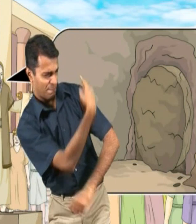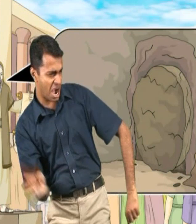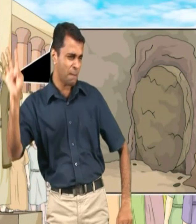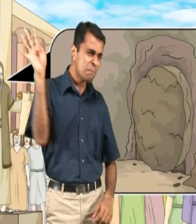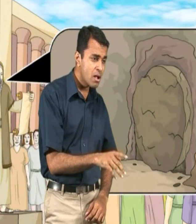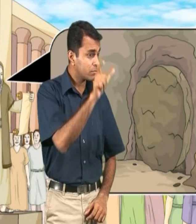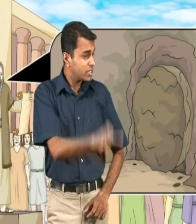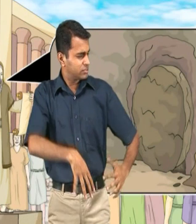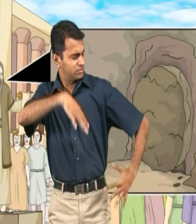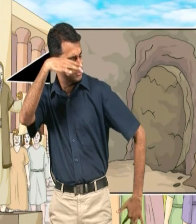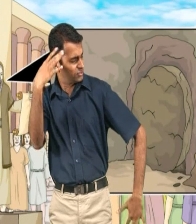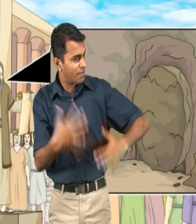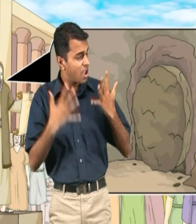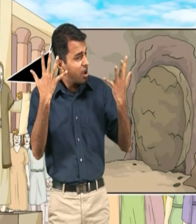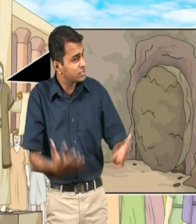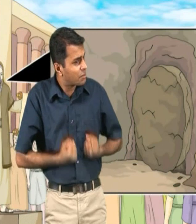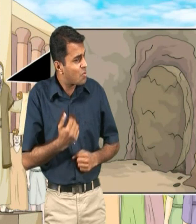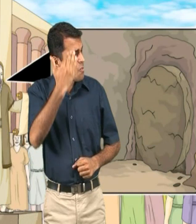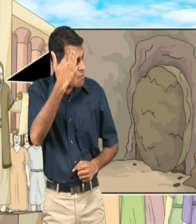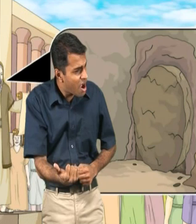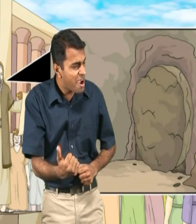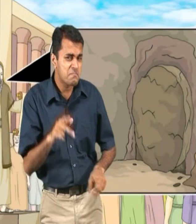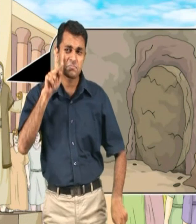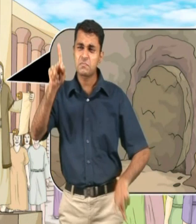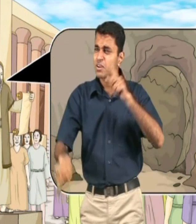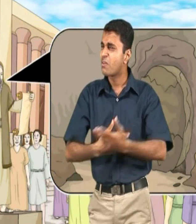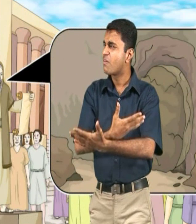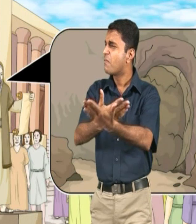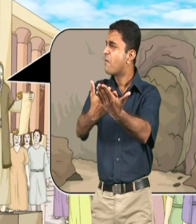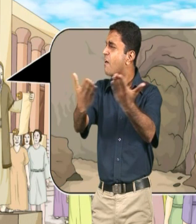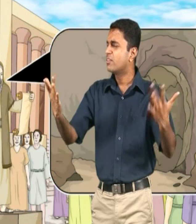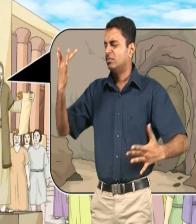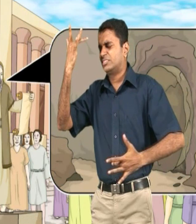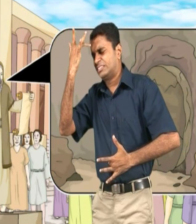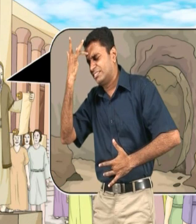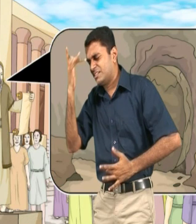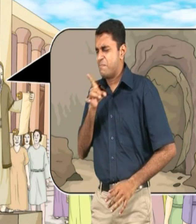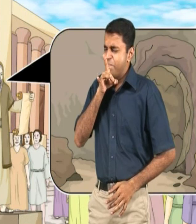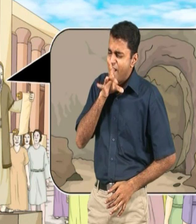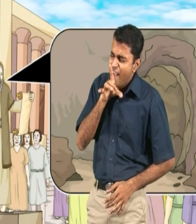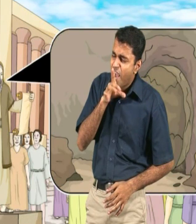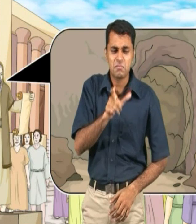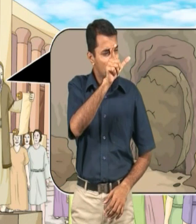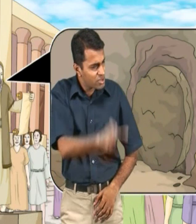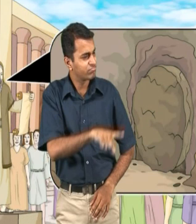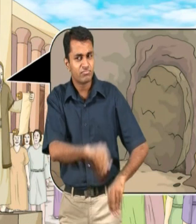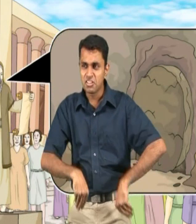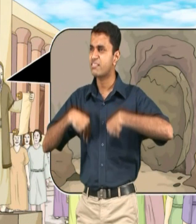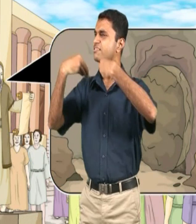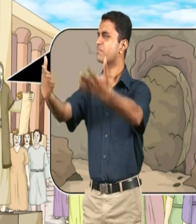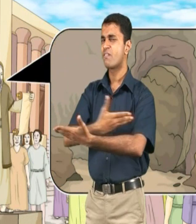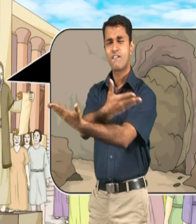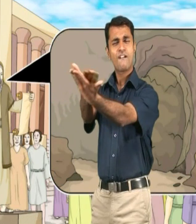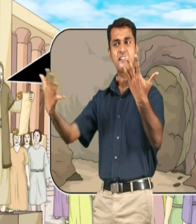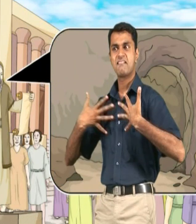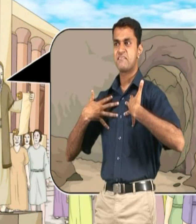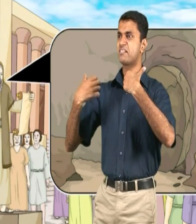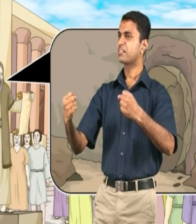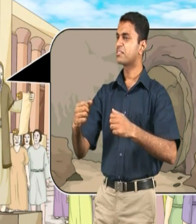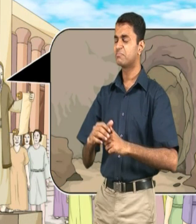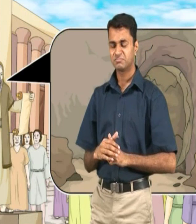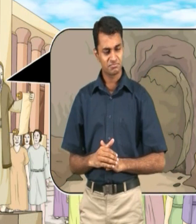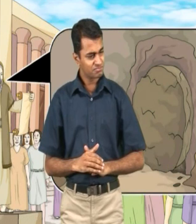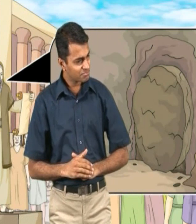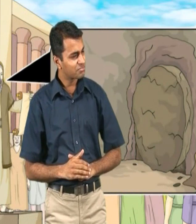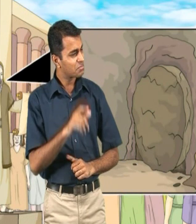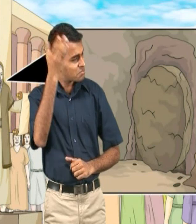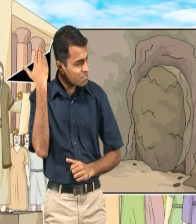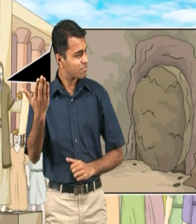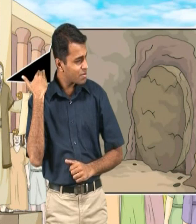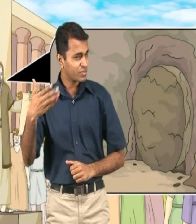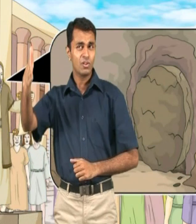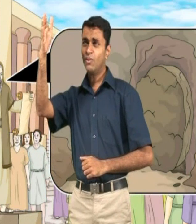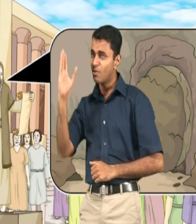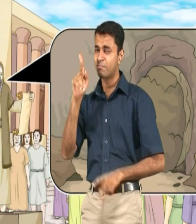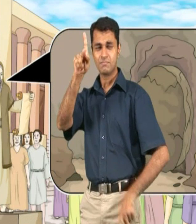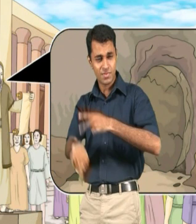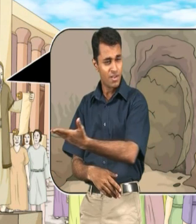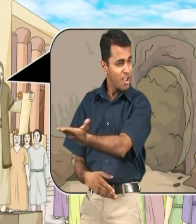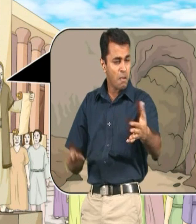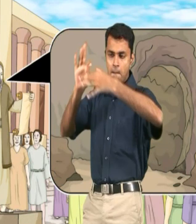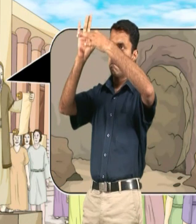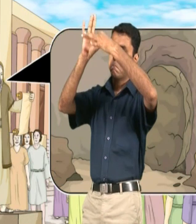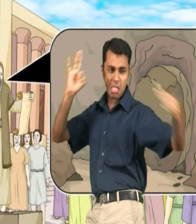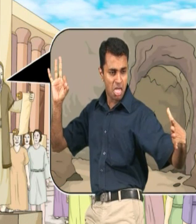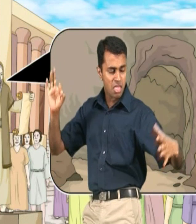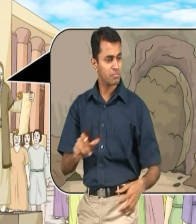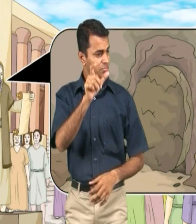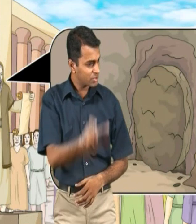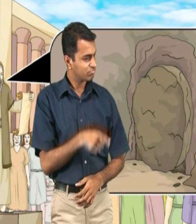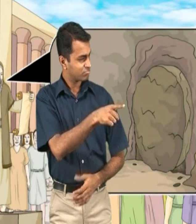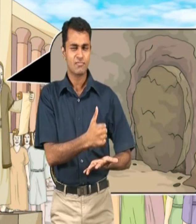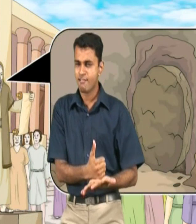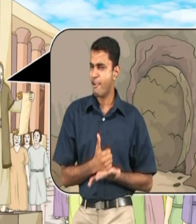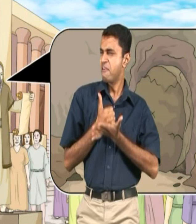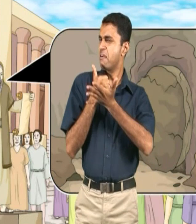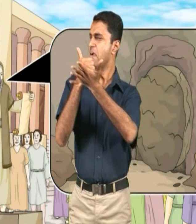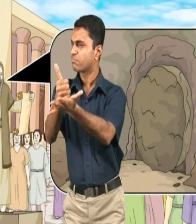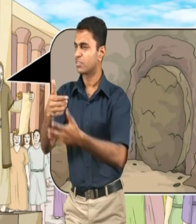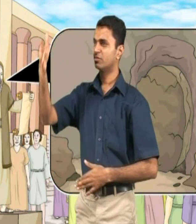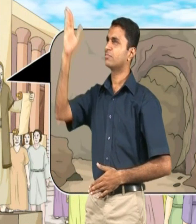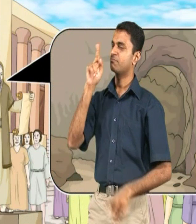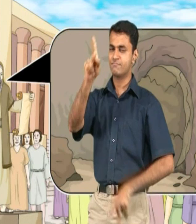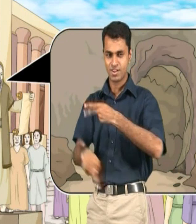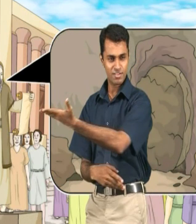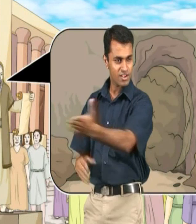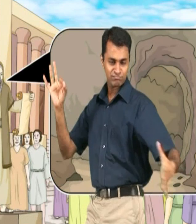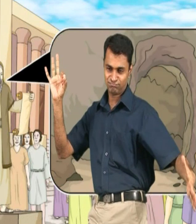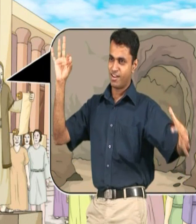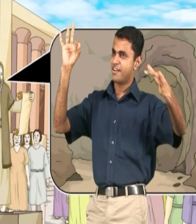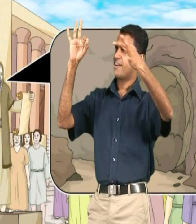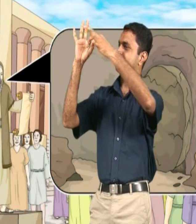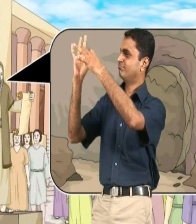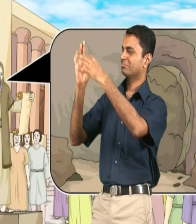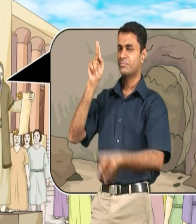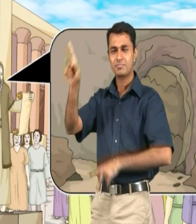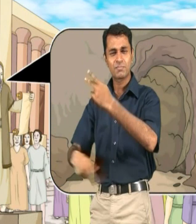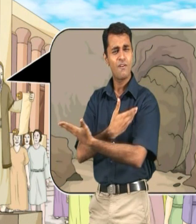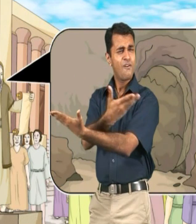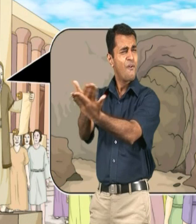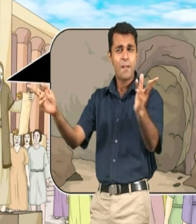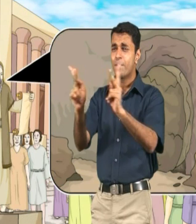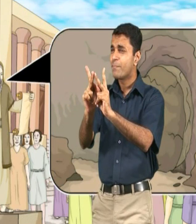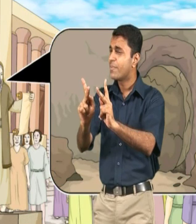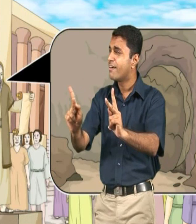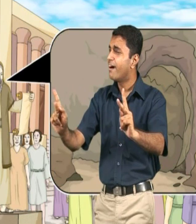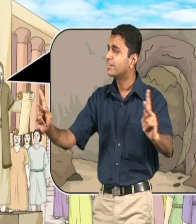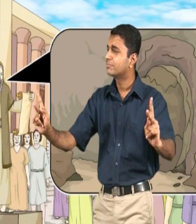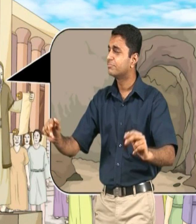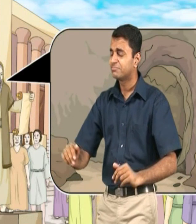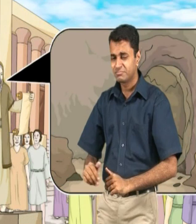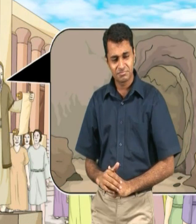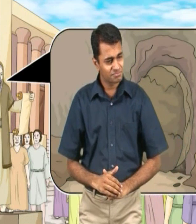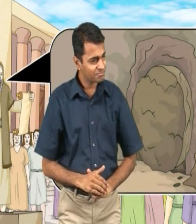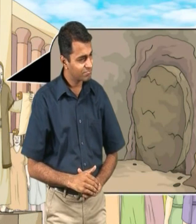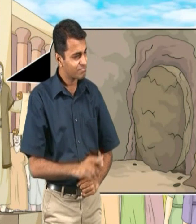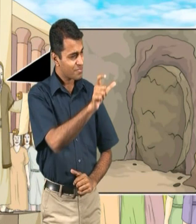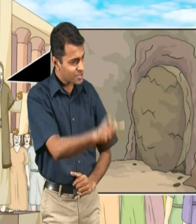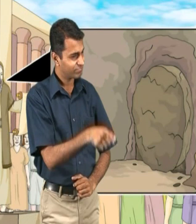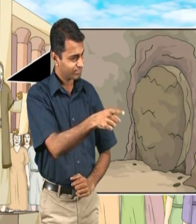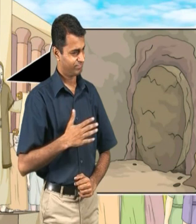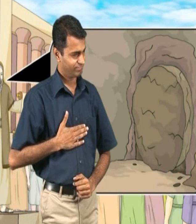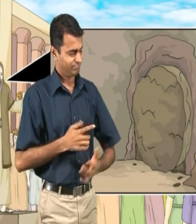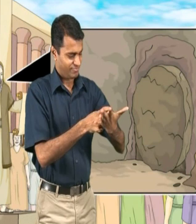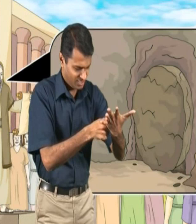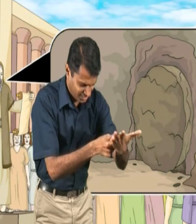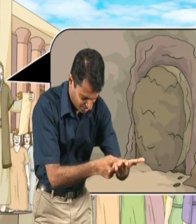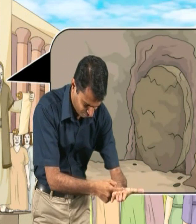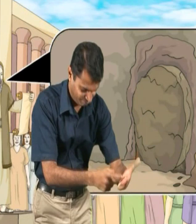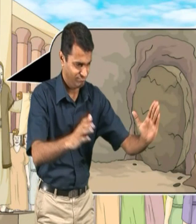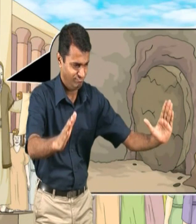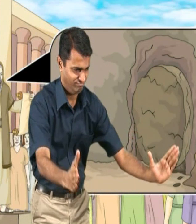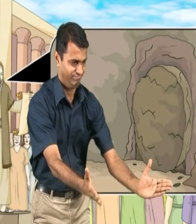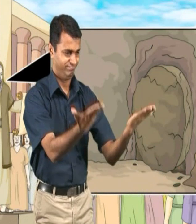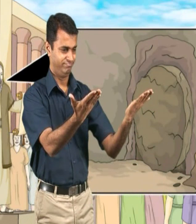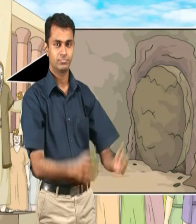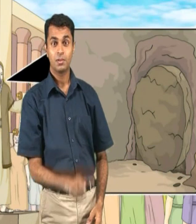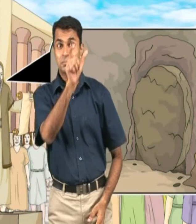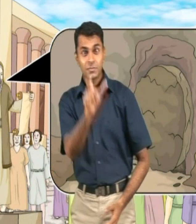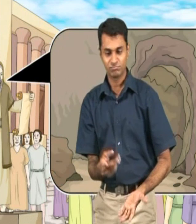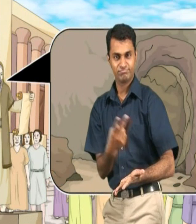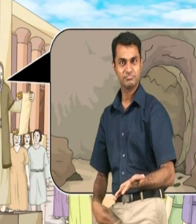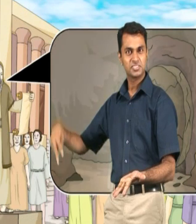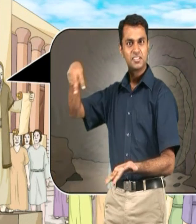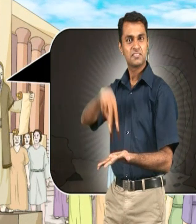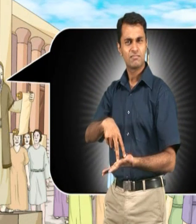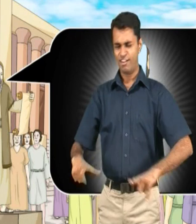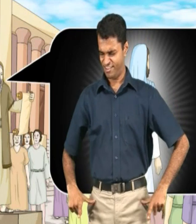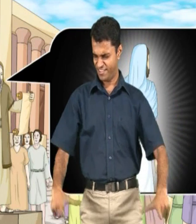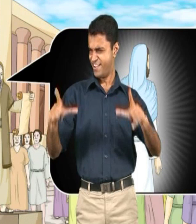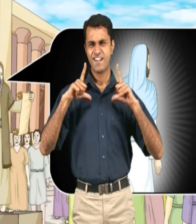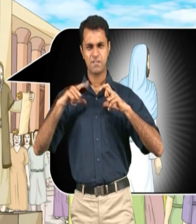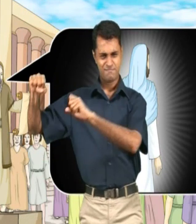and when His soul is made a guilt offering, He will see His offspring, He will prolong His days, and the good pleasure of the LORD will prosper in His hand.